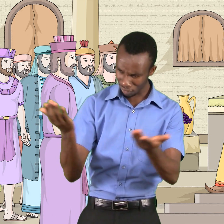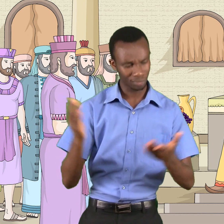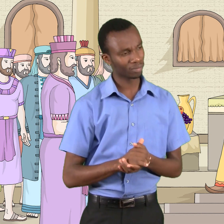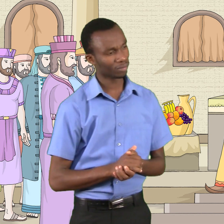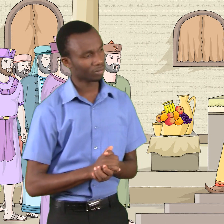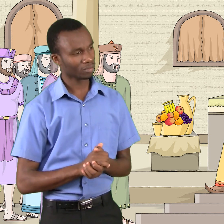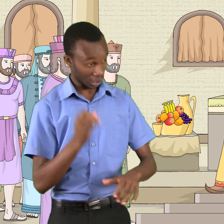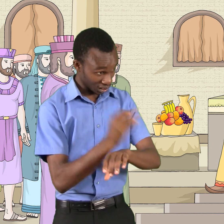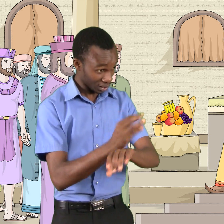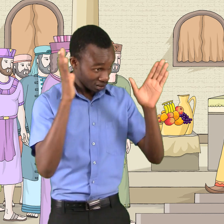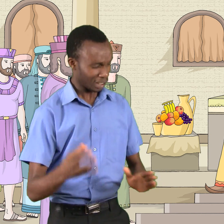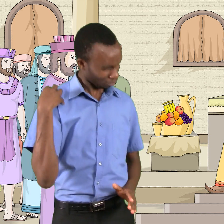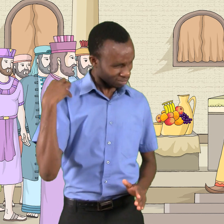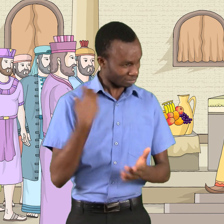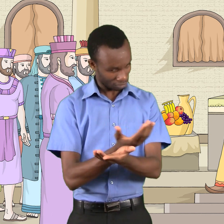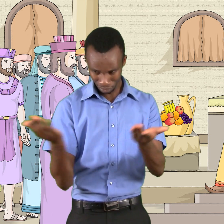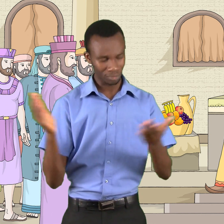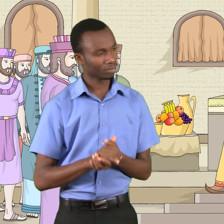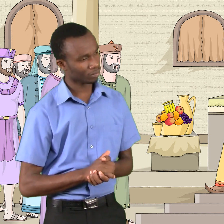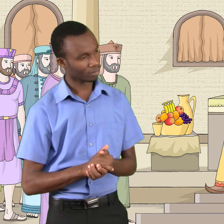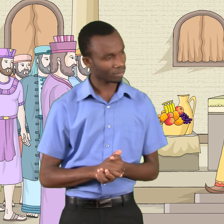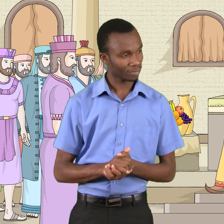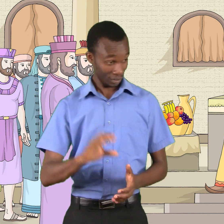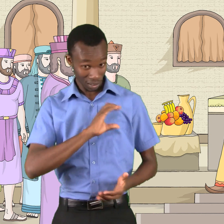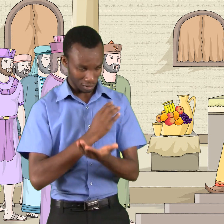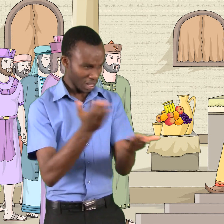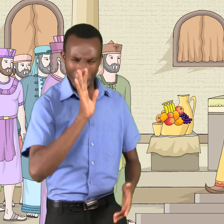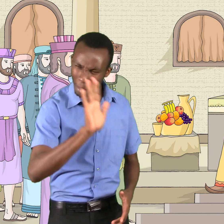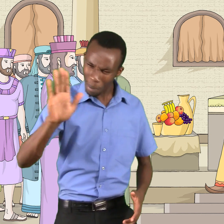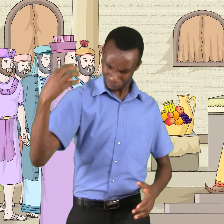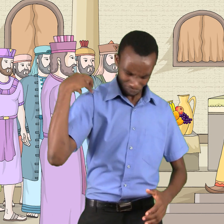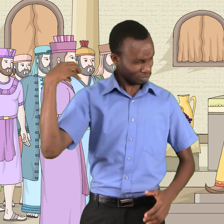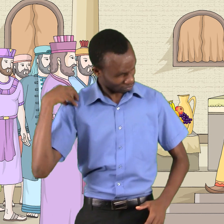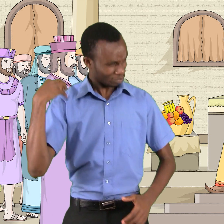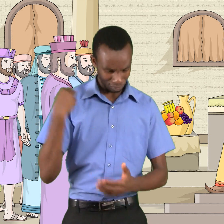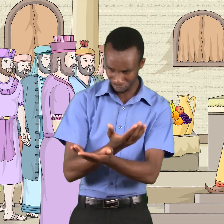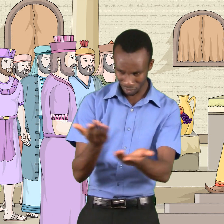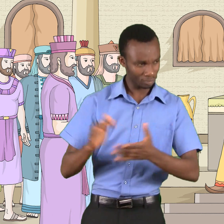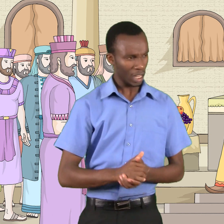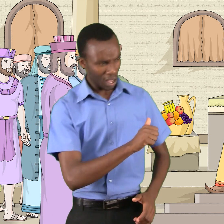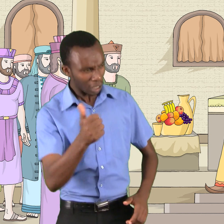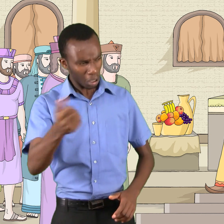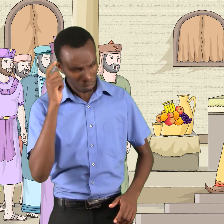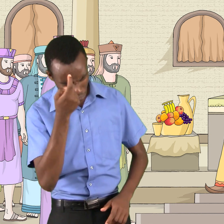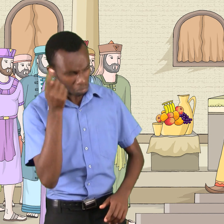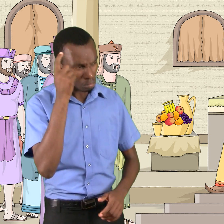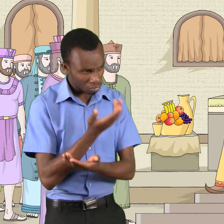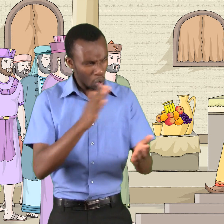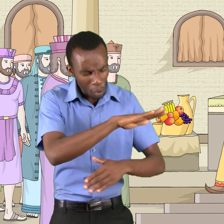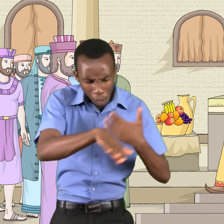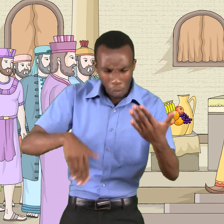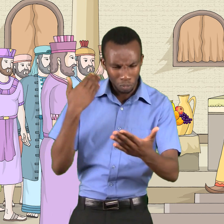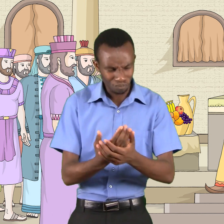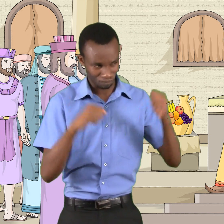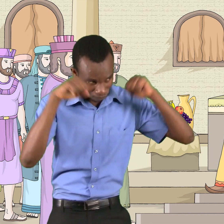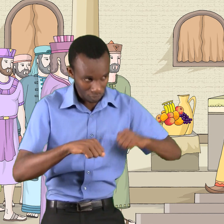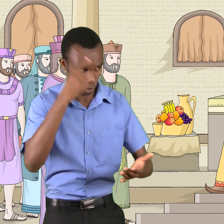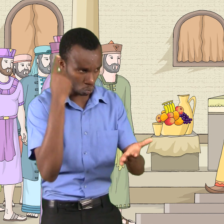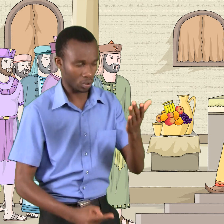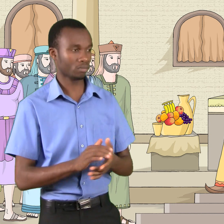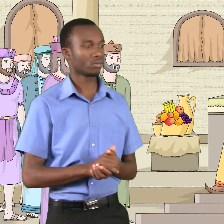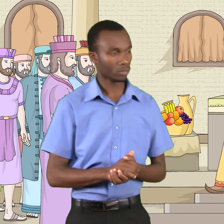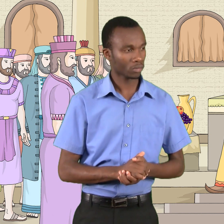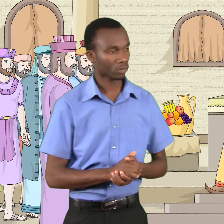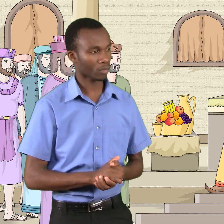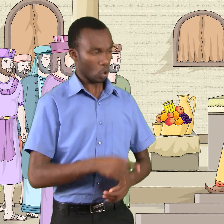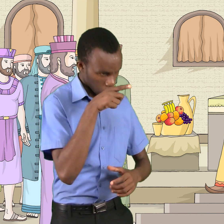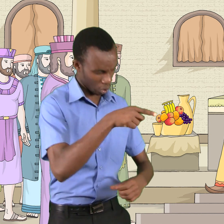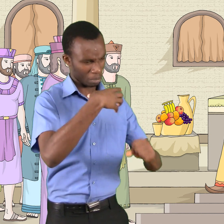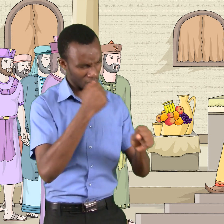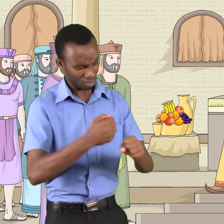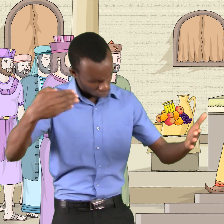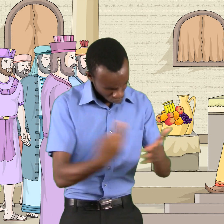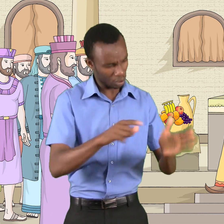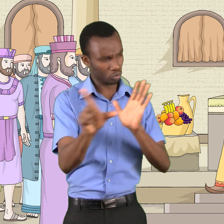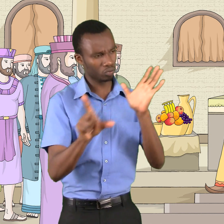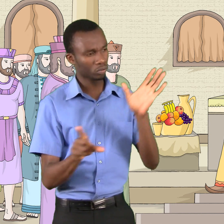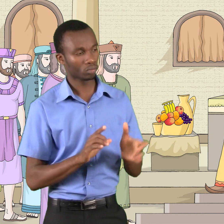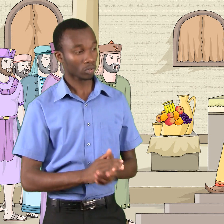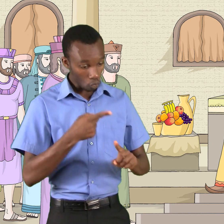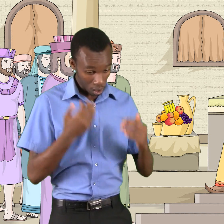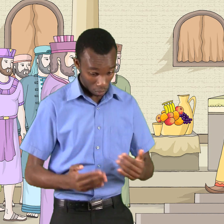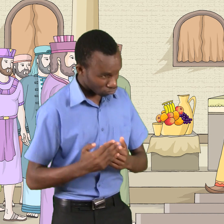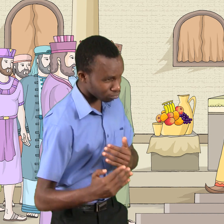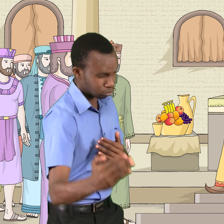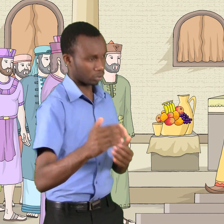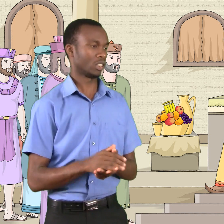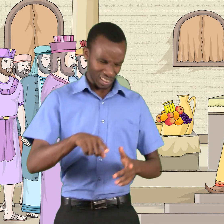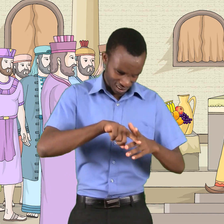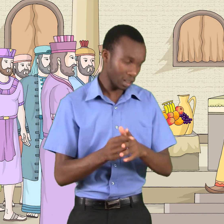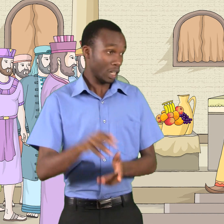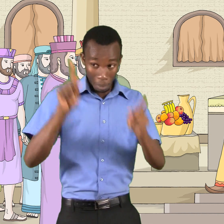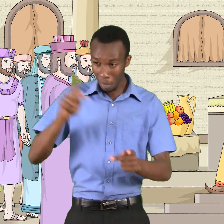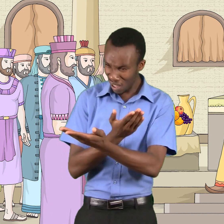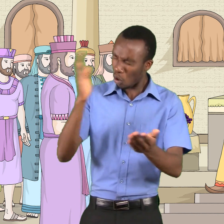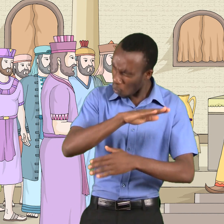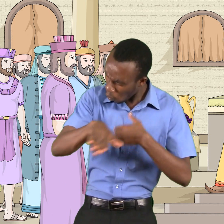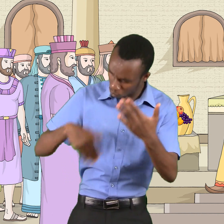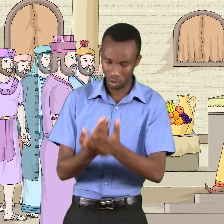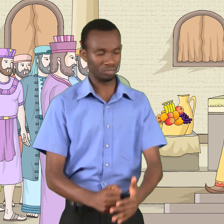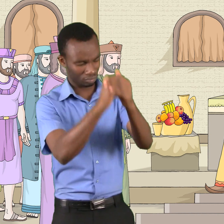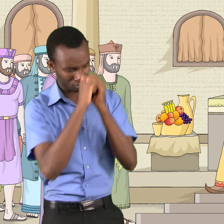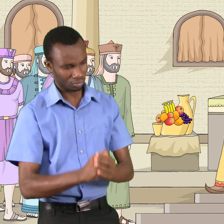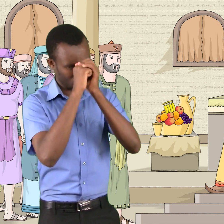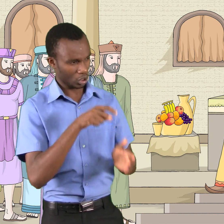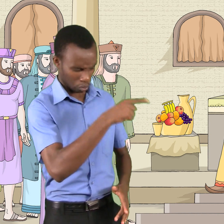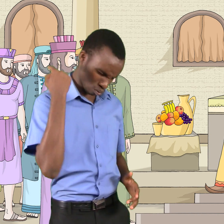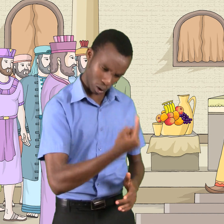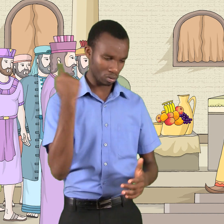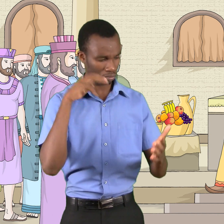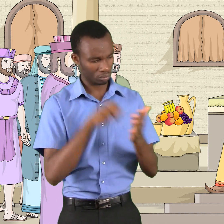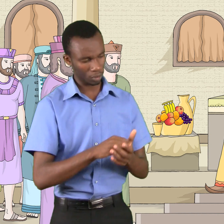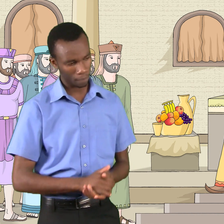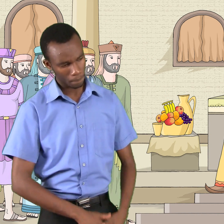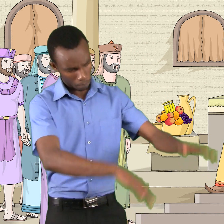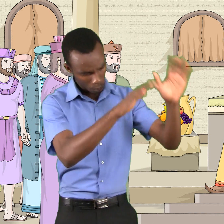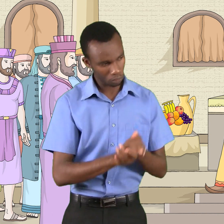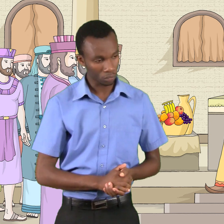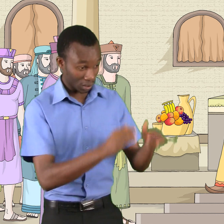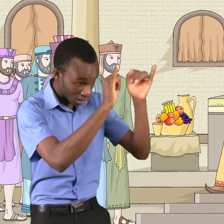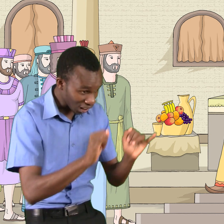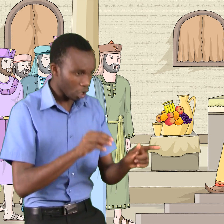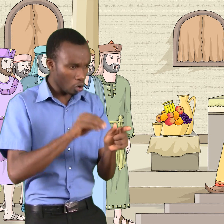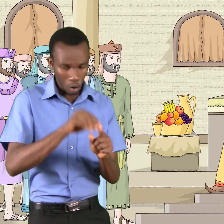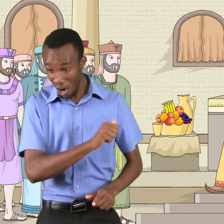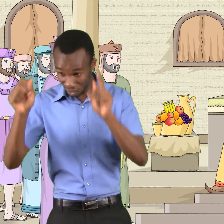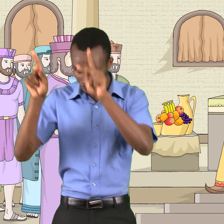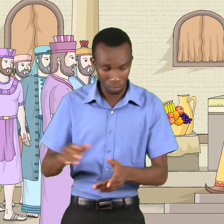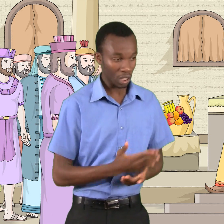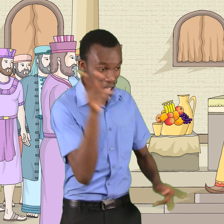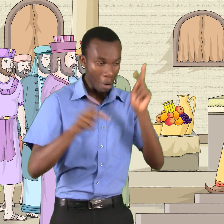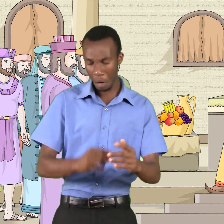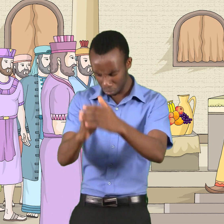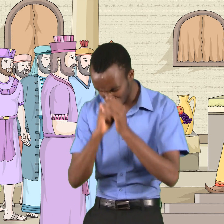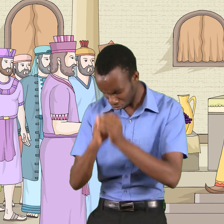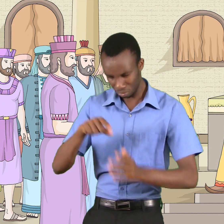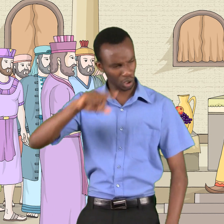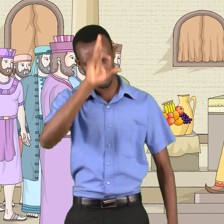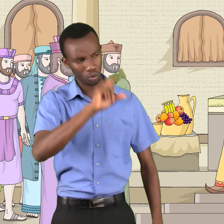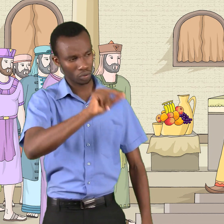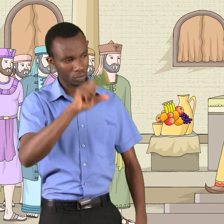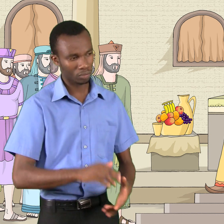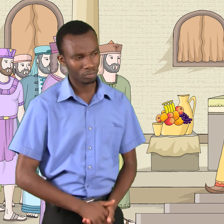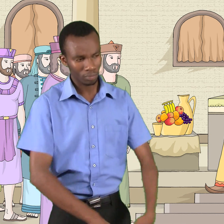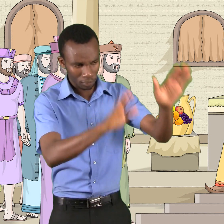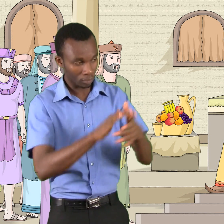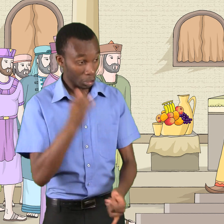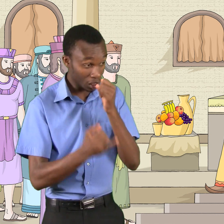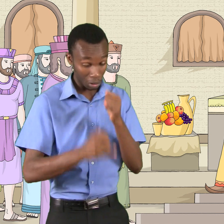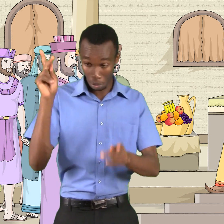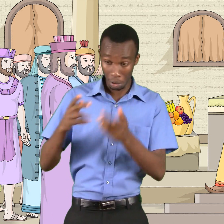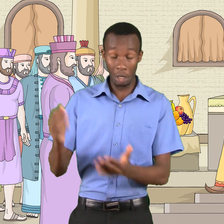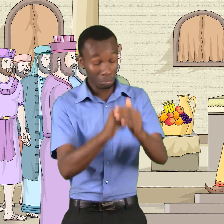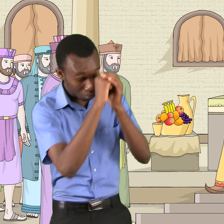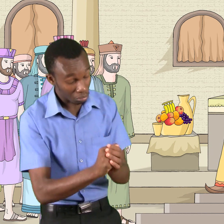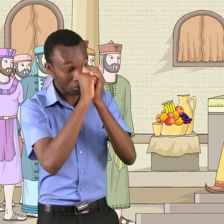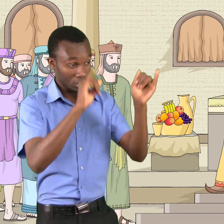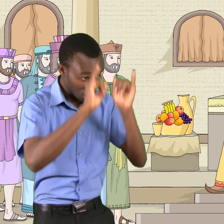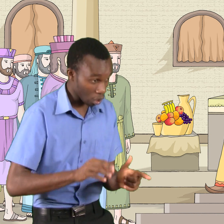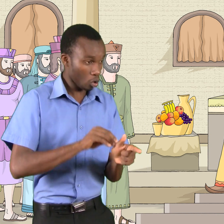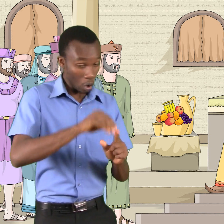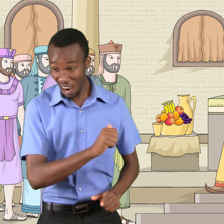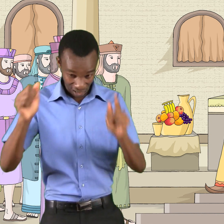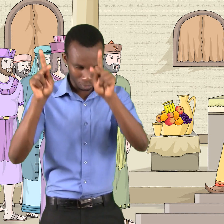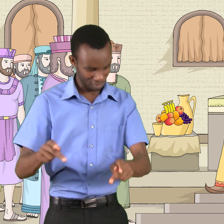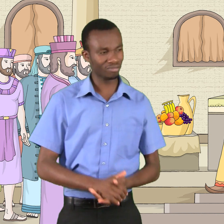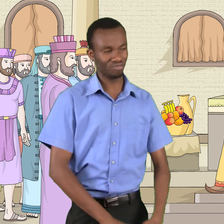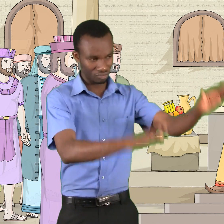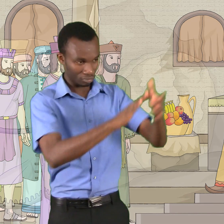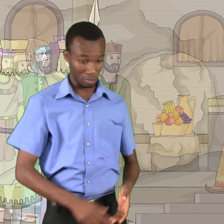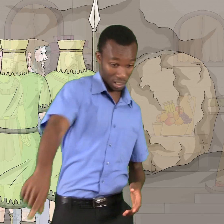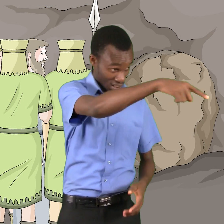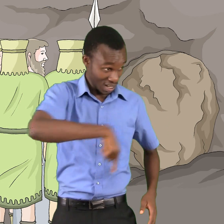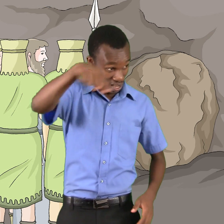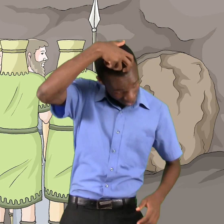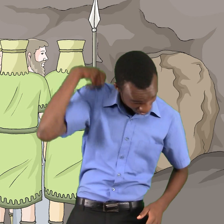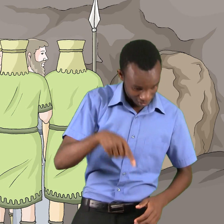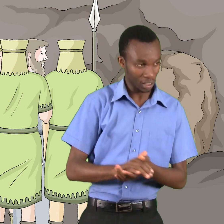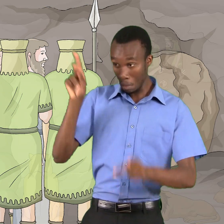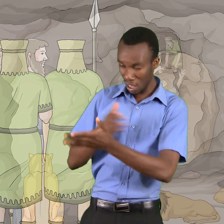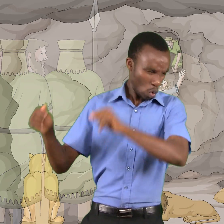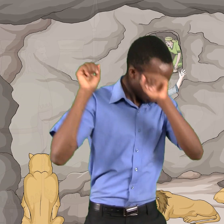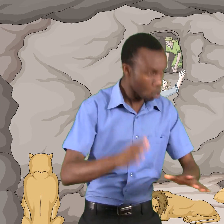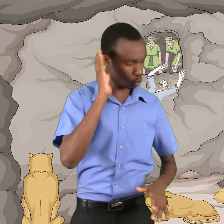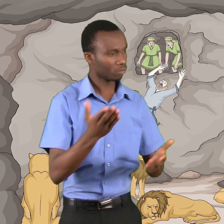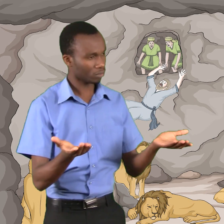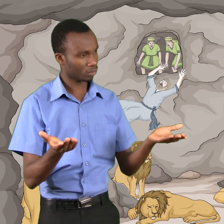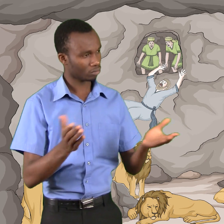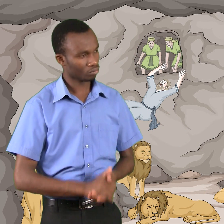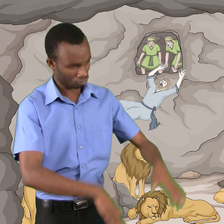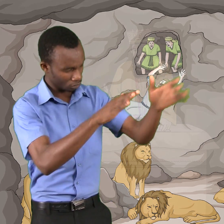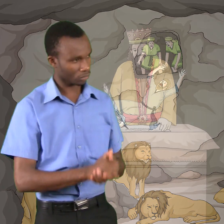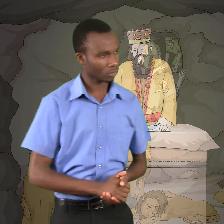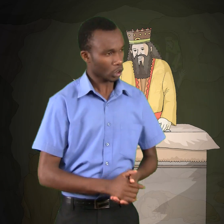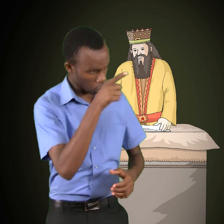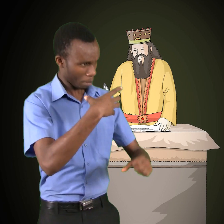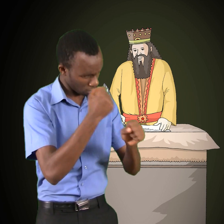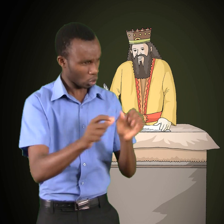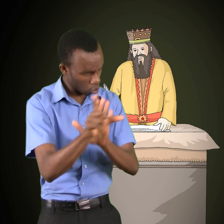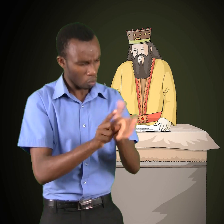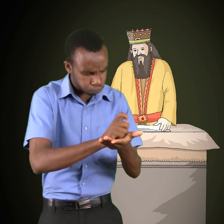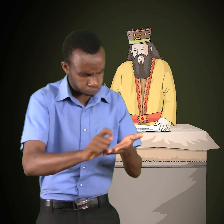All the royal administrators, prefects, satraps, advisers, and governors have agreed that the king should establish an ordinance and enforce a decree that for thirty days anyone who petitions any god or man except you, O king, will be thrown into the den of lions.